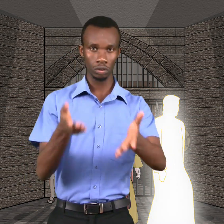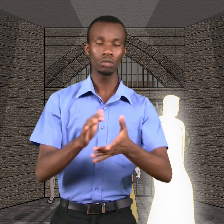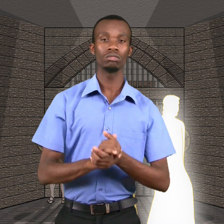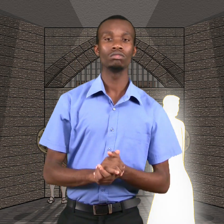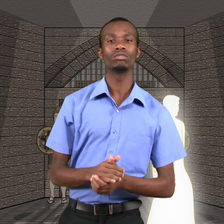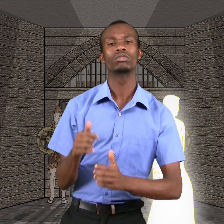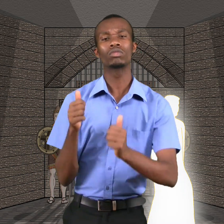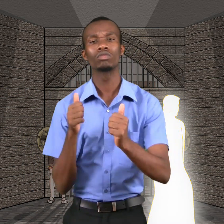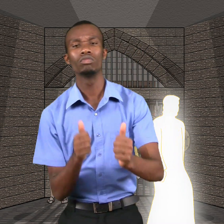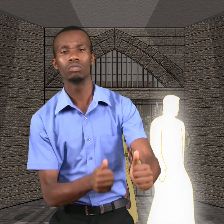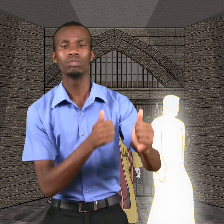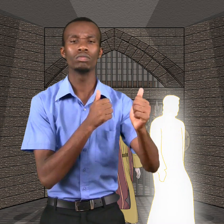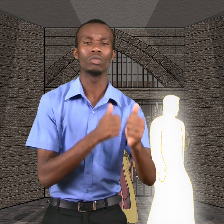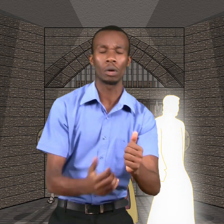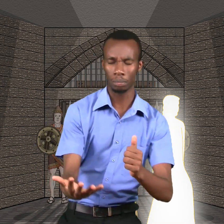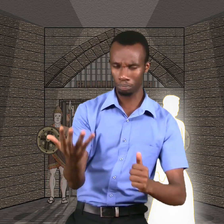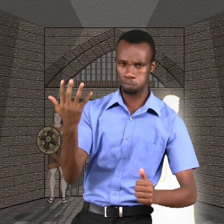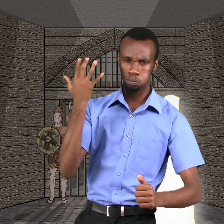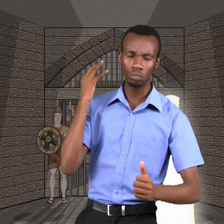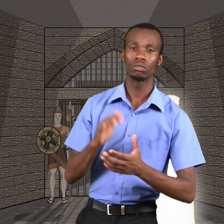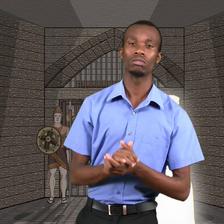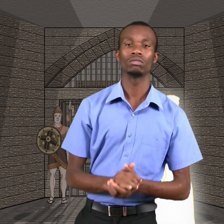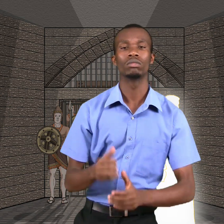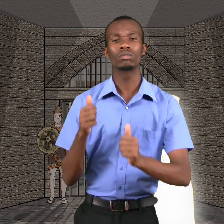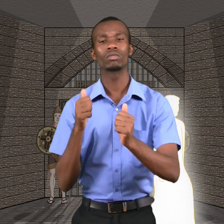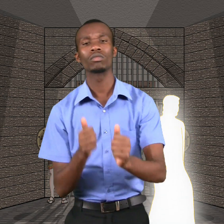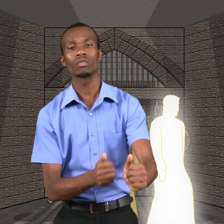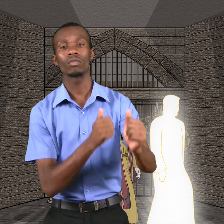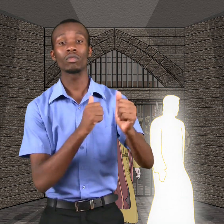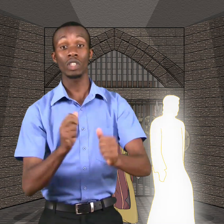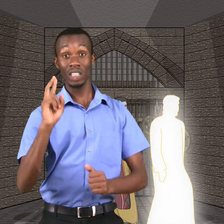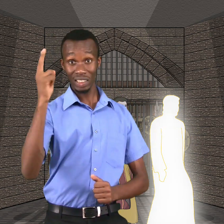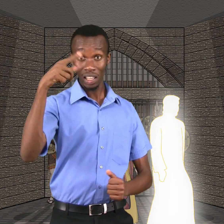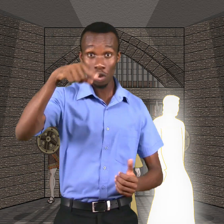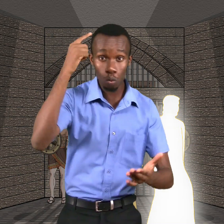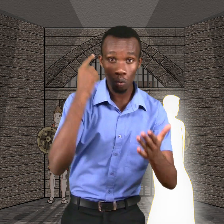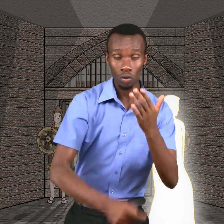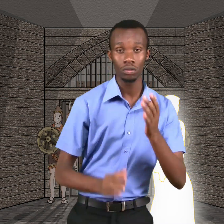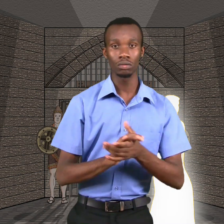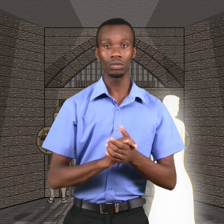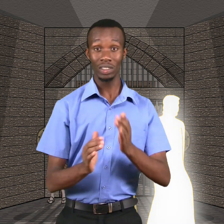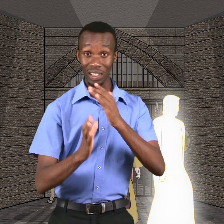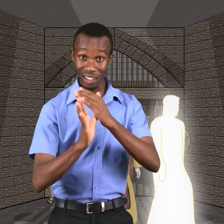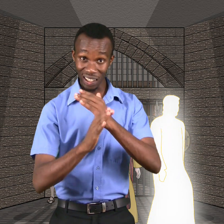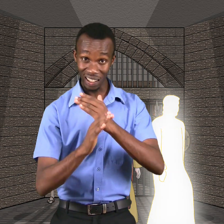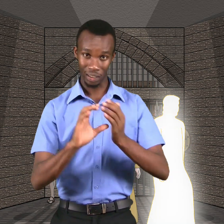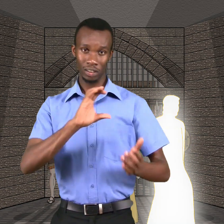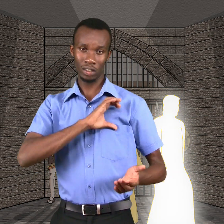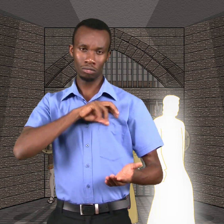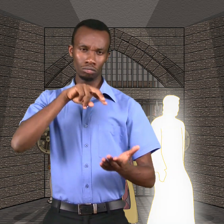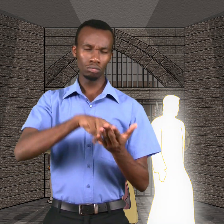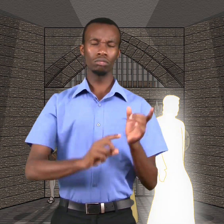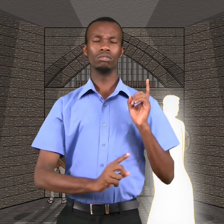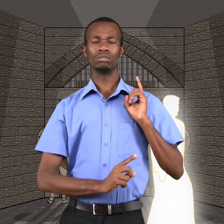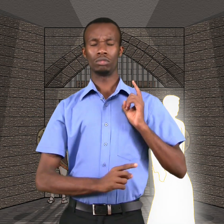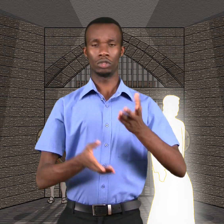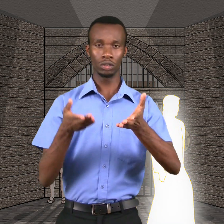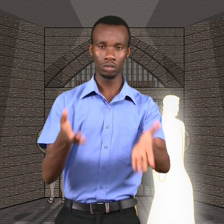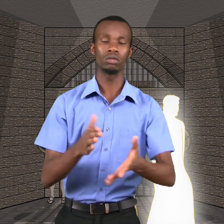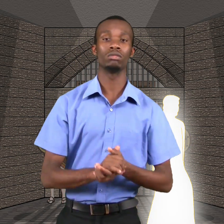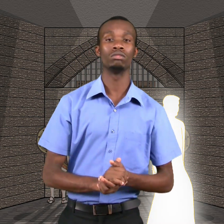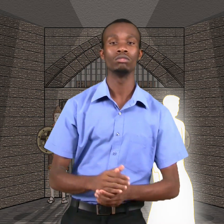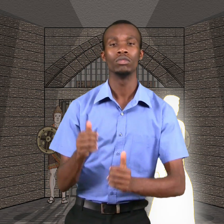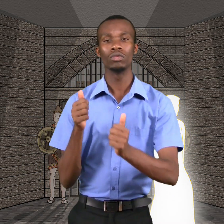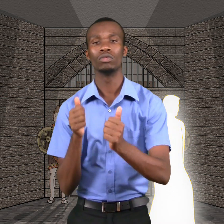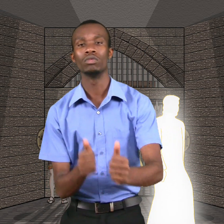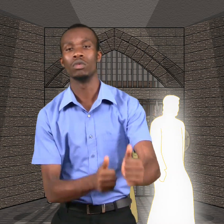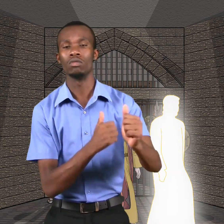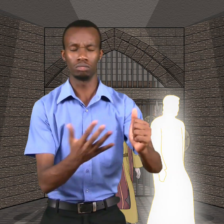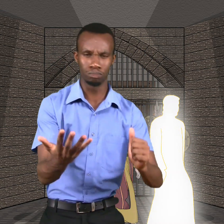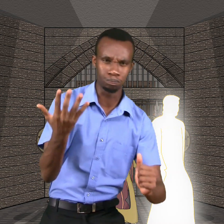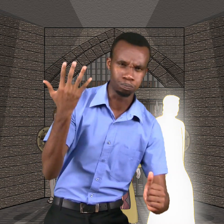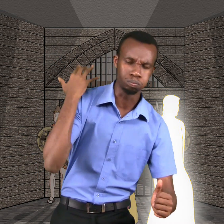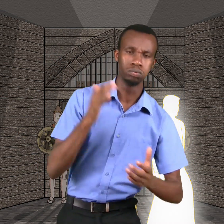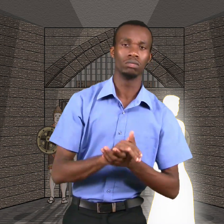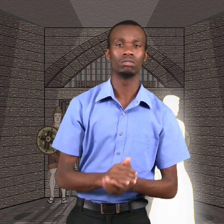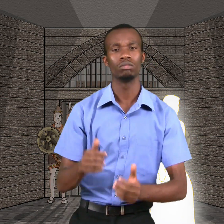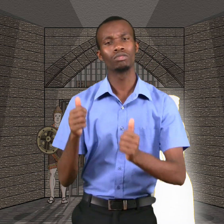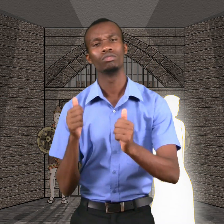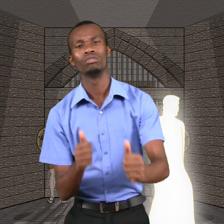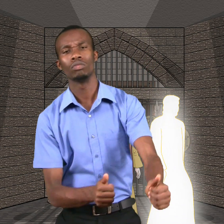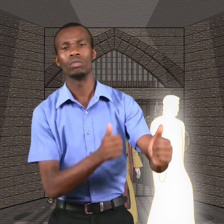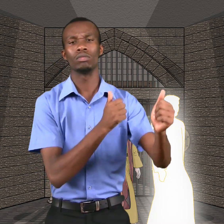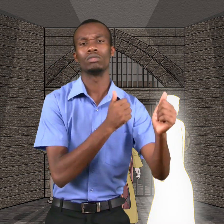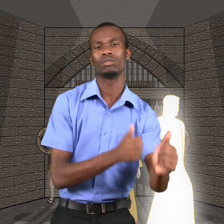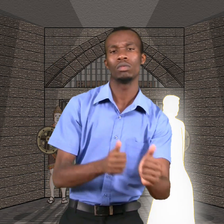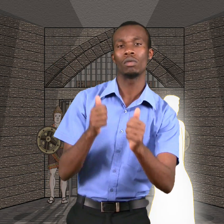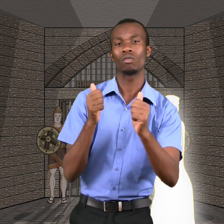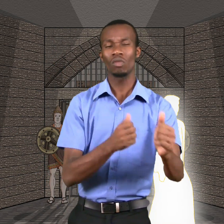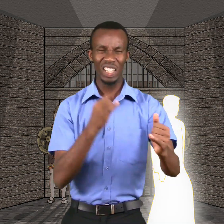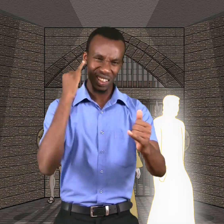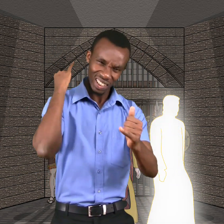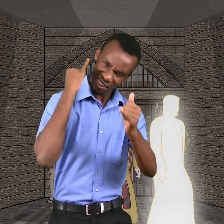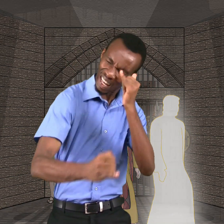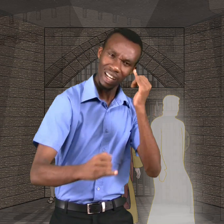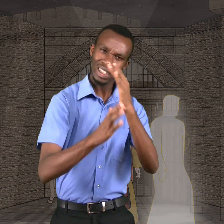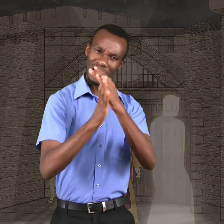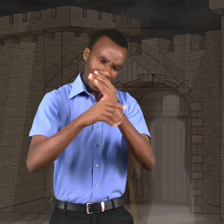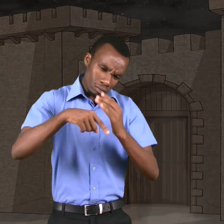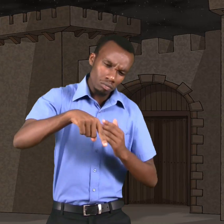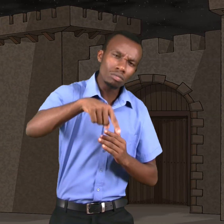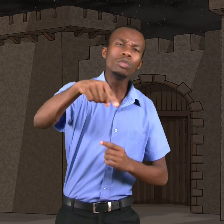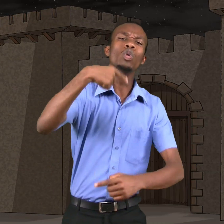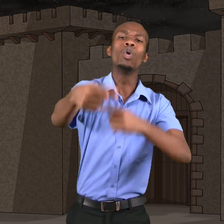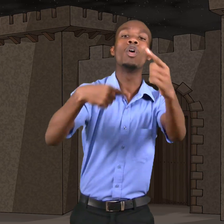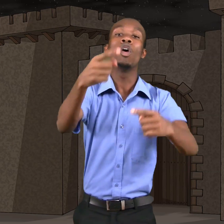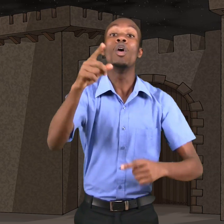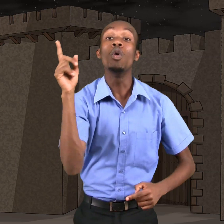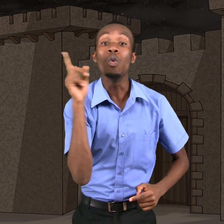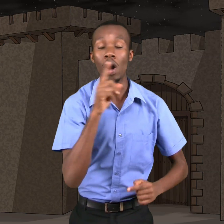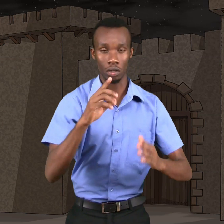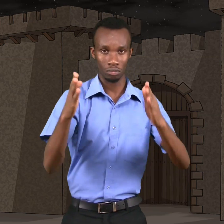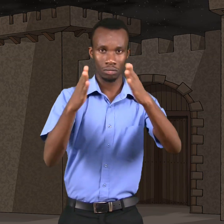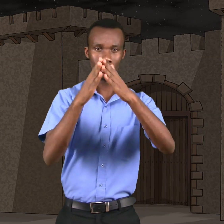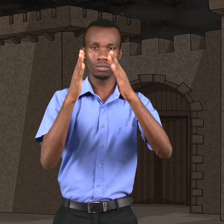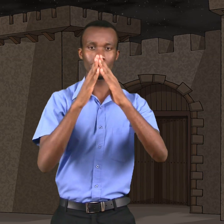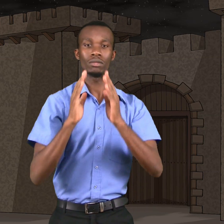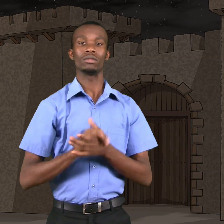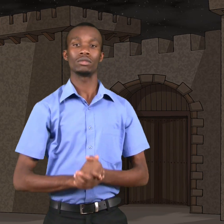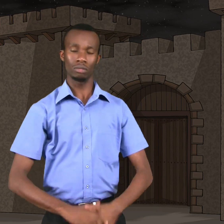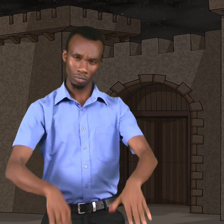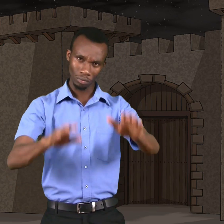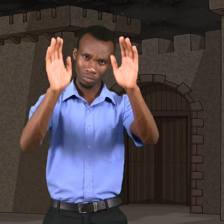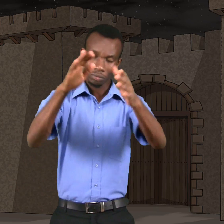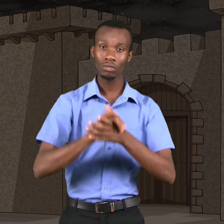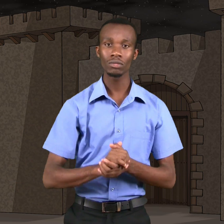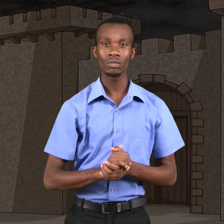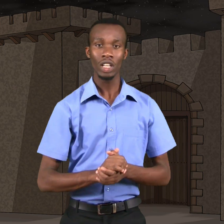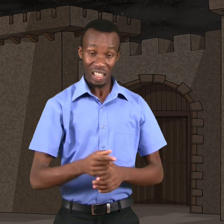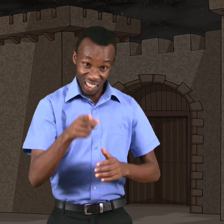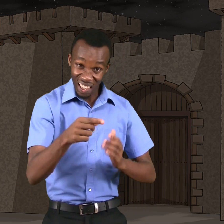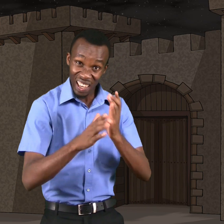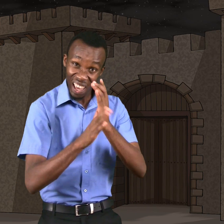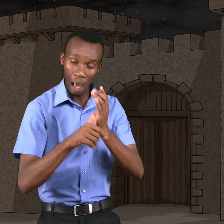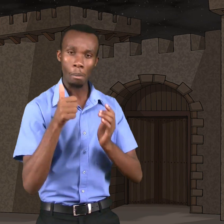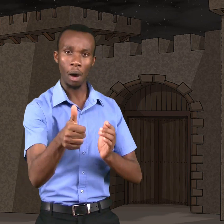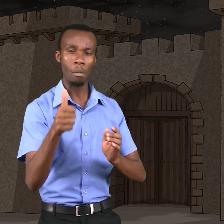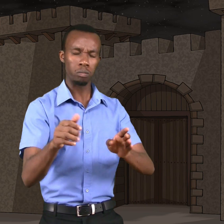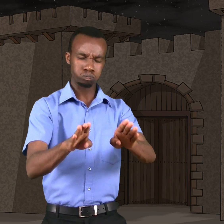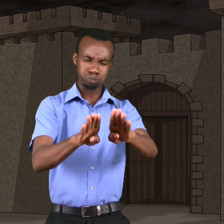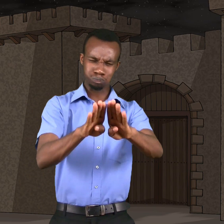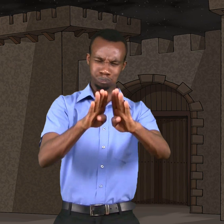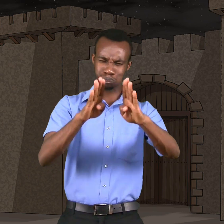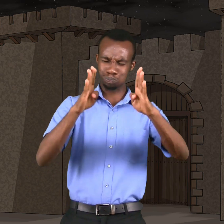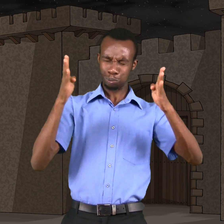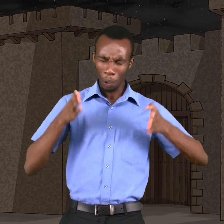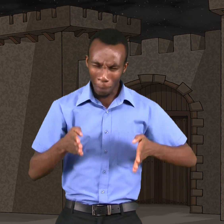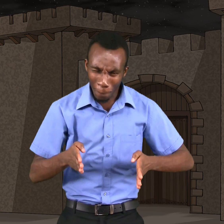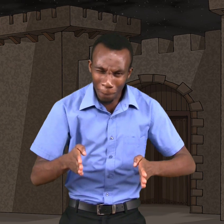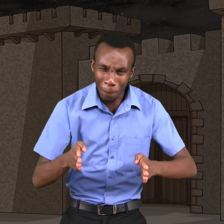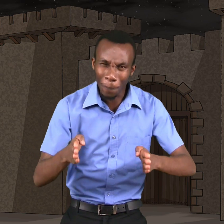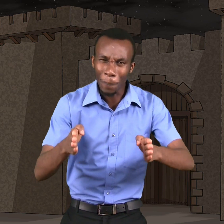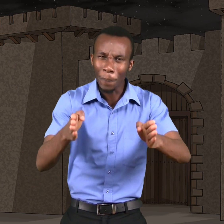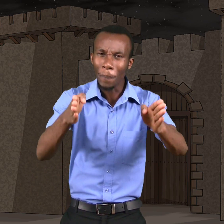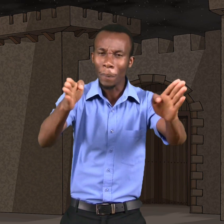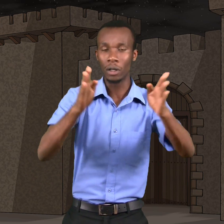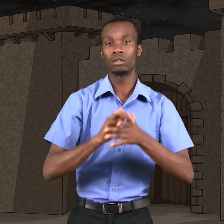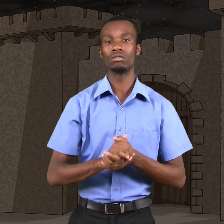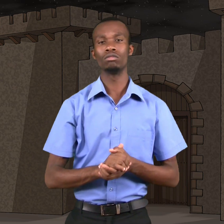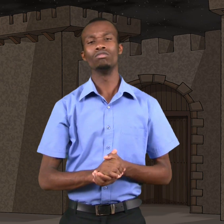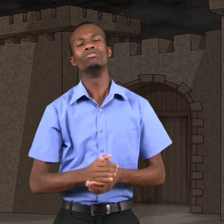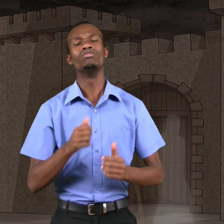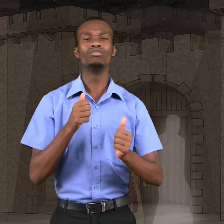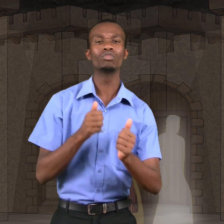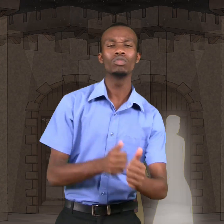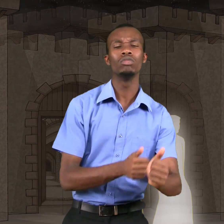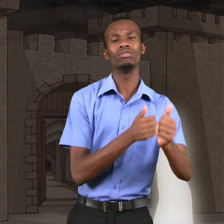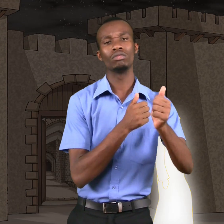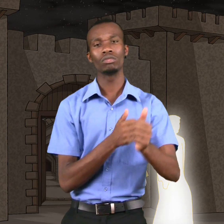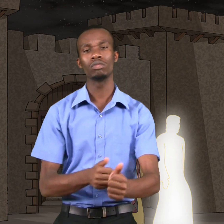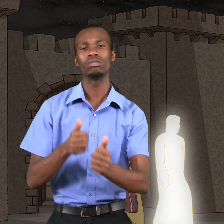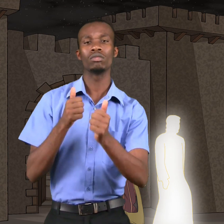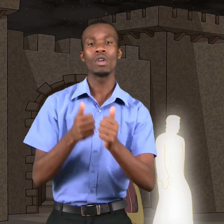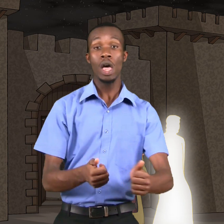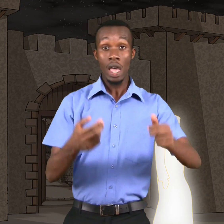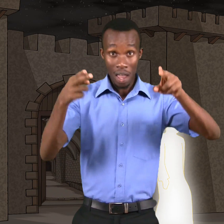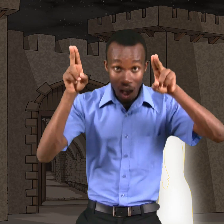They passed the first and second guards and came to the iron gate leading to the city, which opened for them by itself.